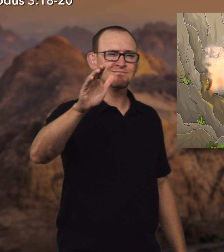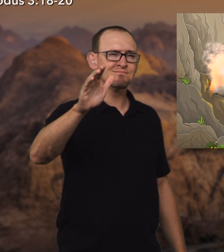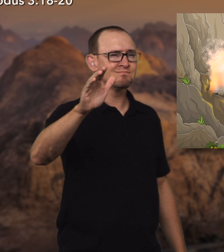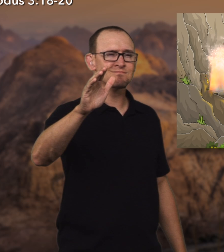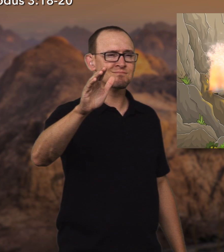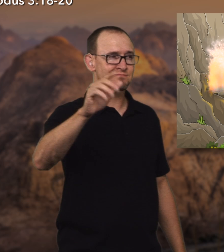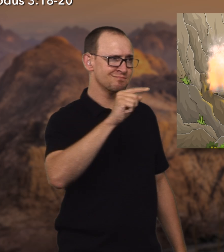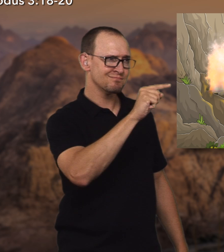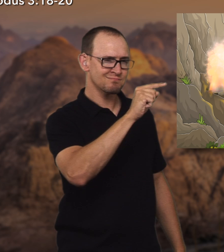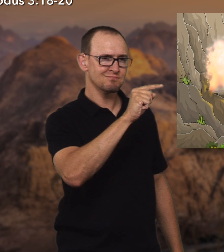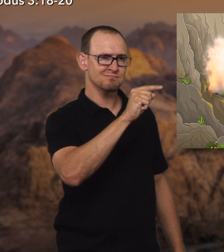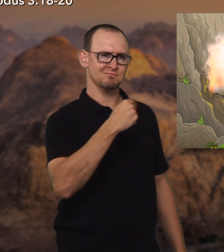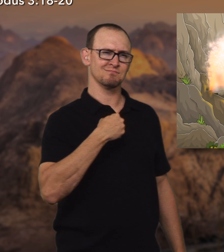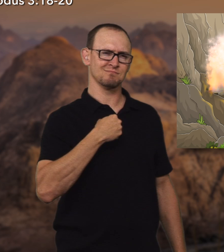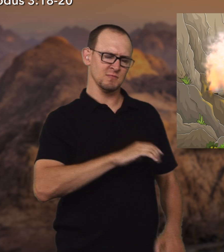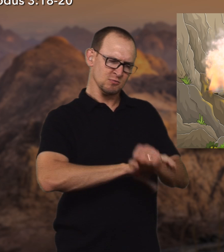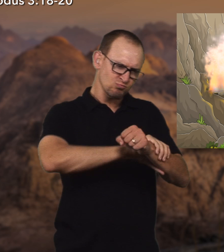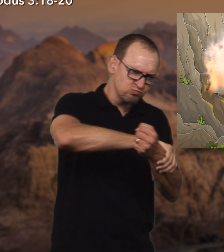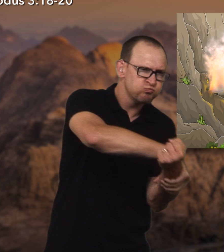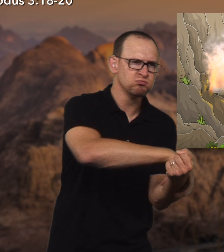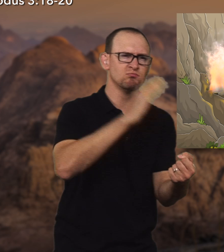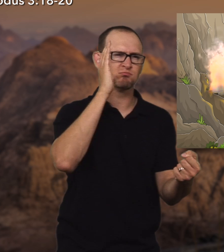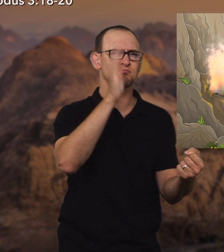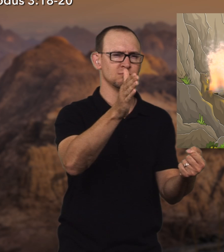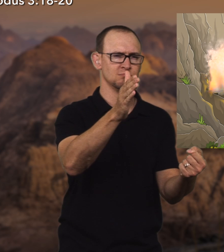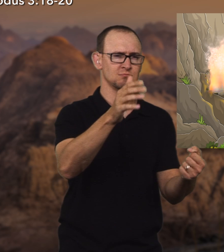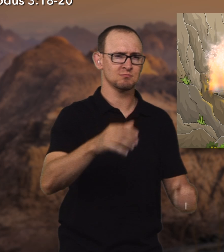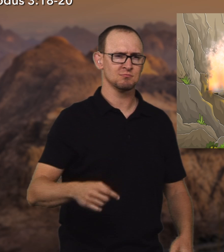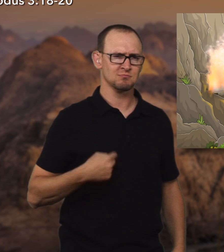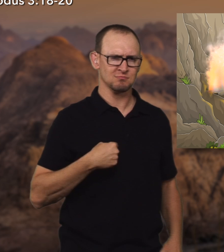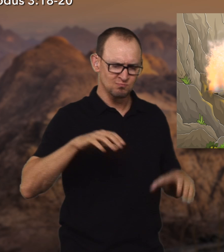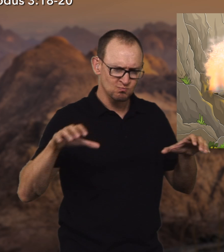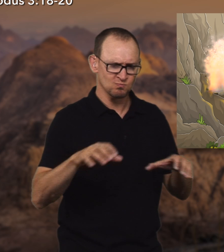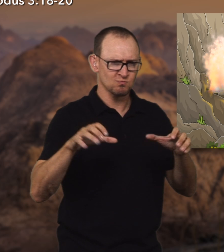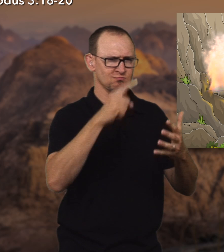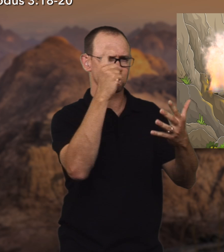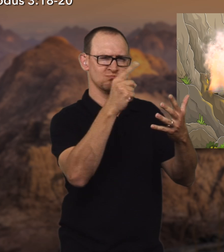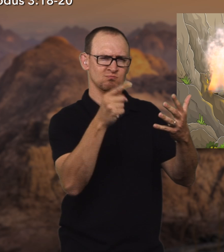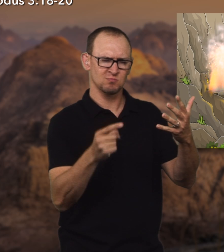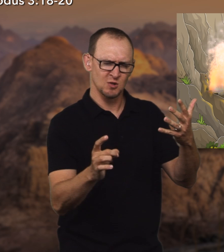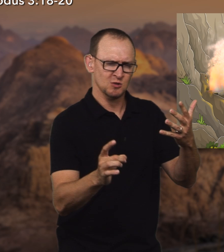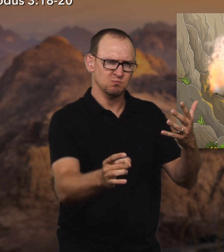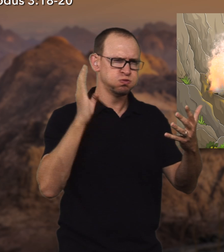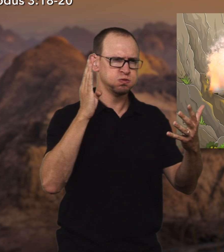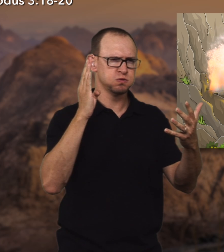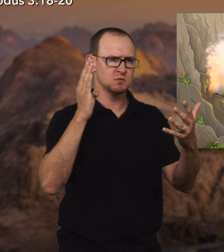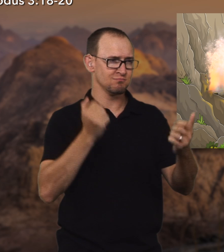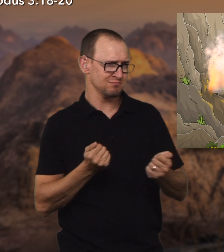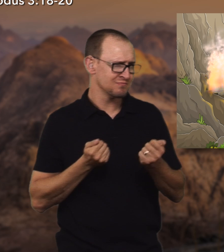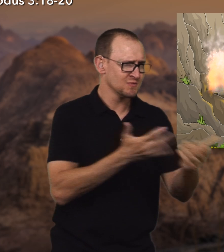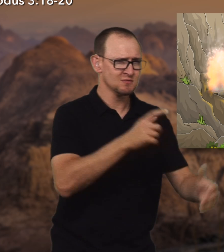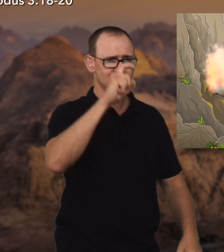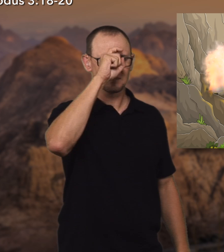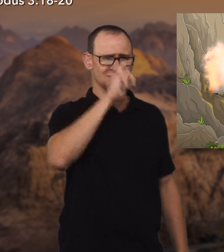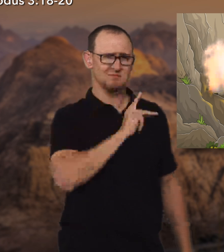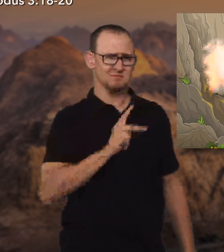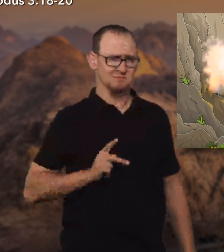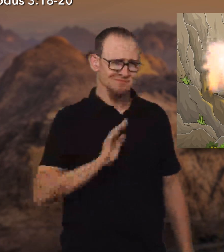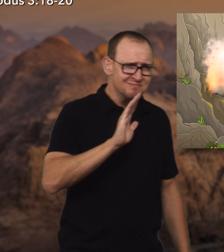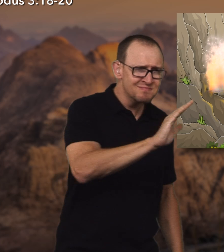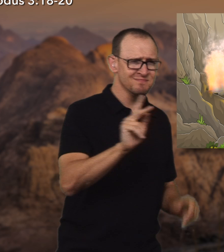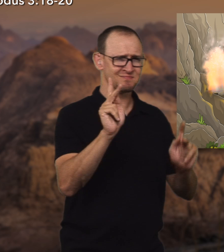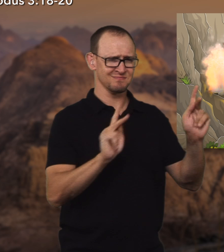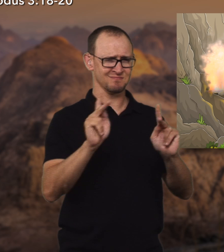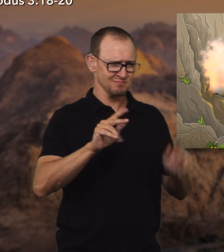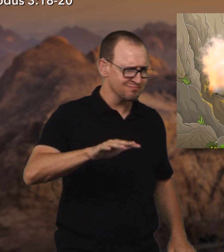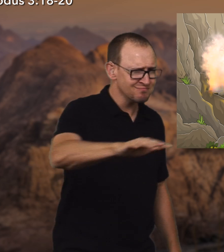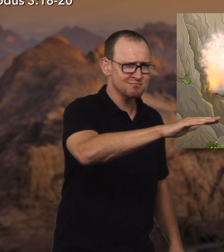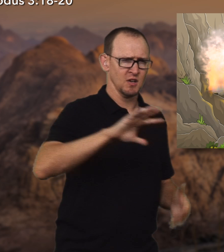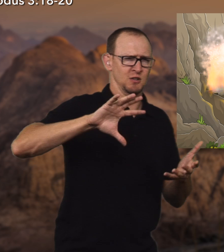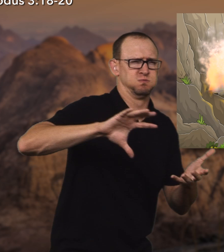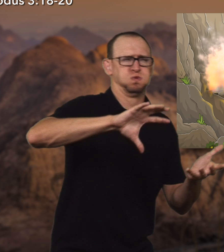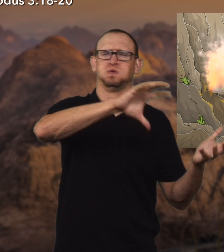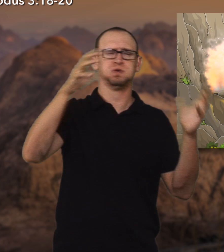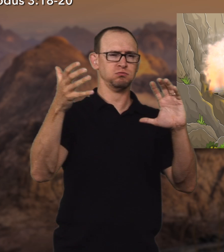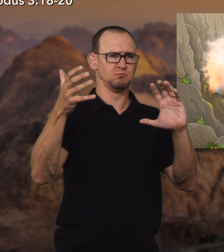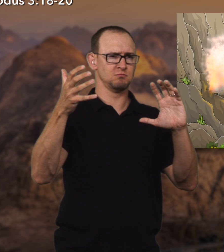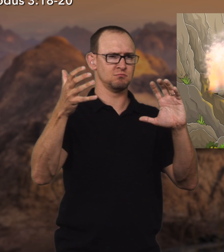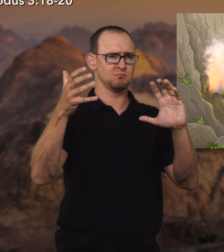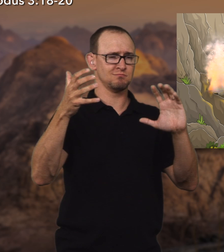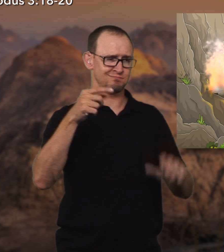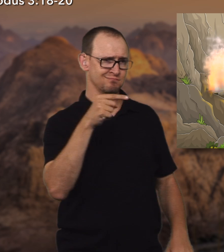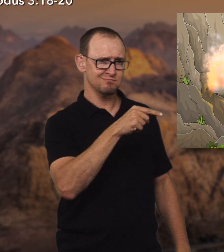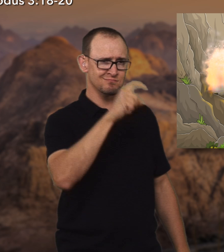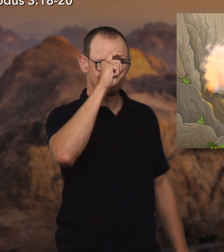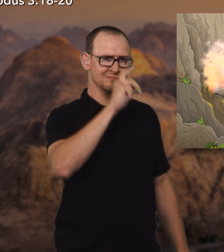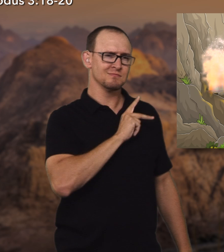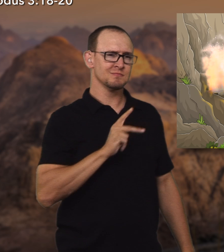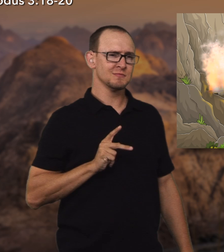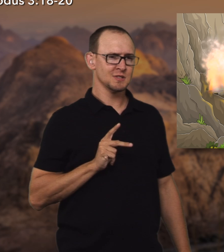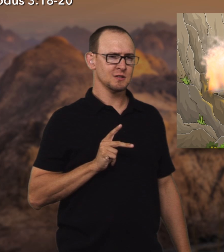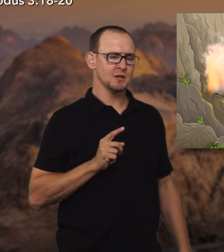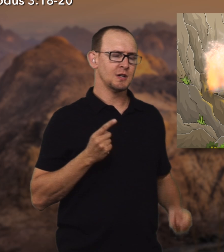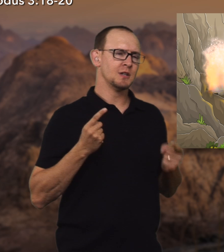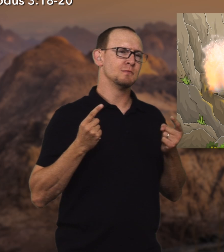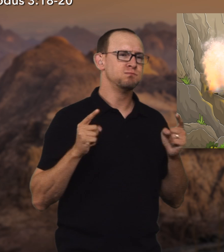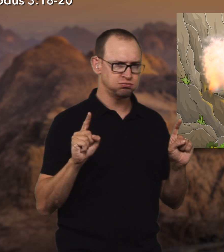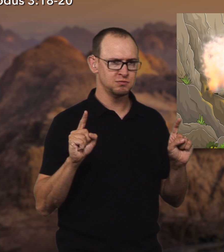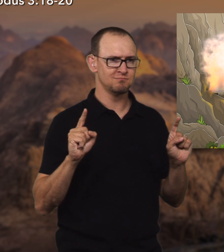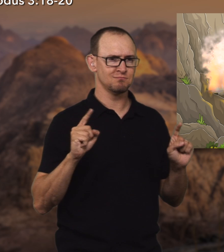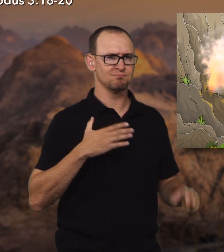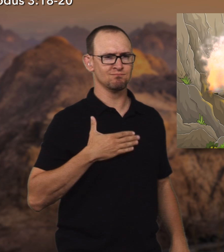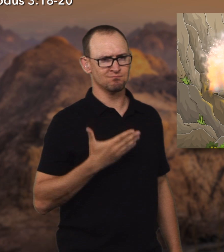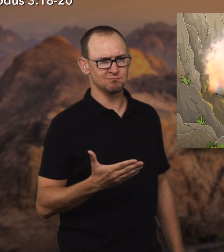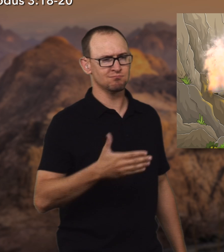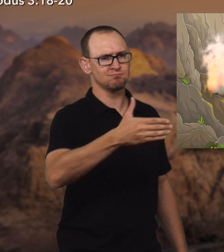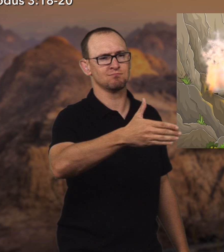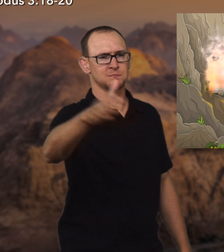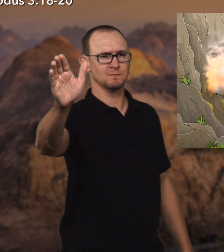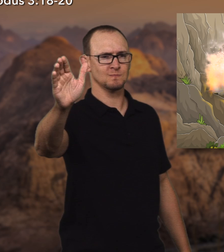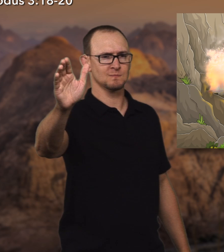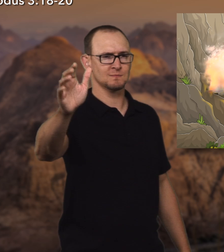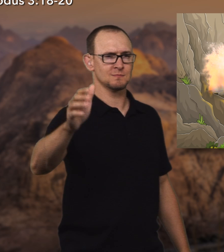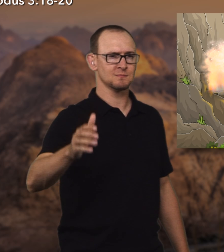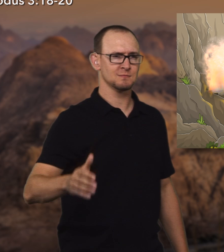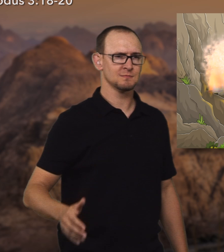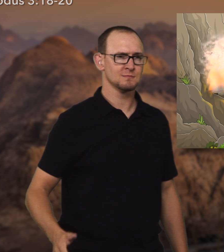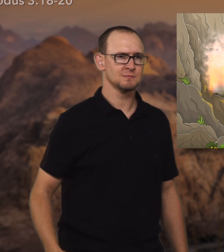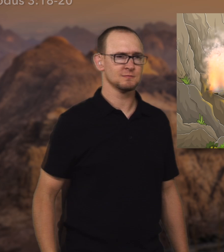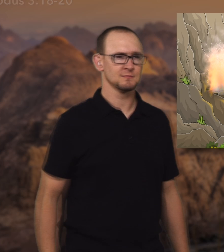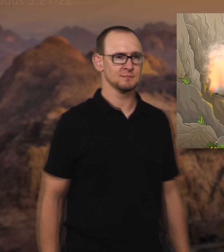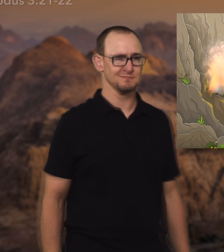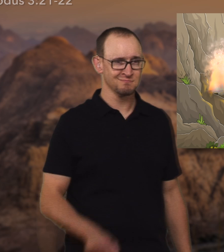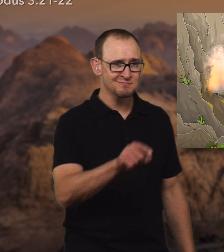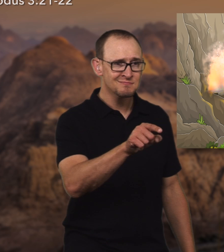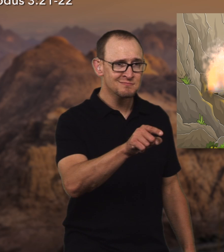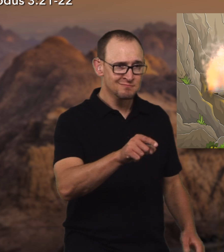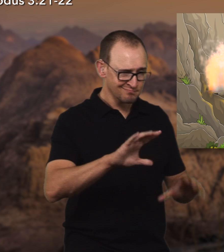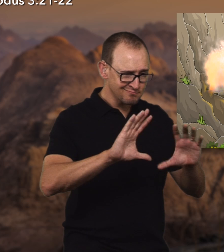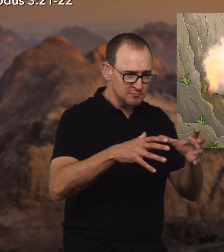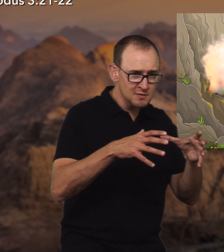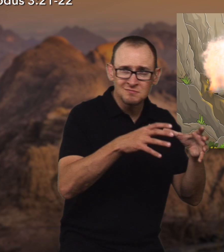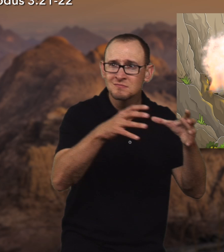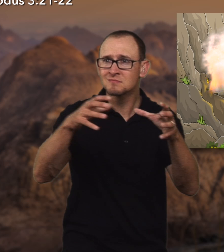So I will stretch out My hand and strike the Egyptians with all the wonders I will perform among them. And after that, he will release you.